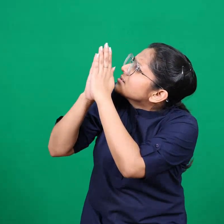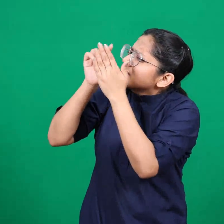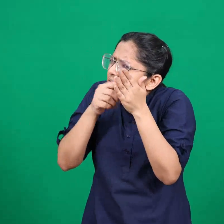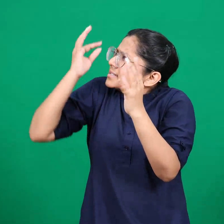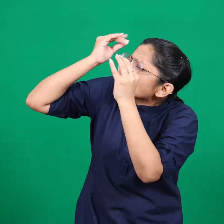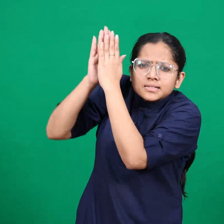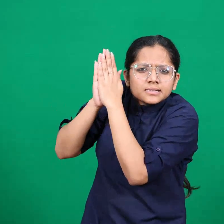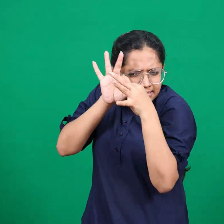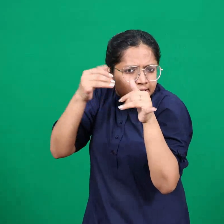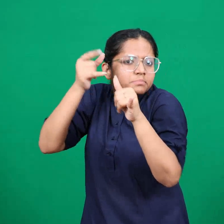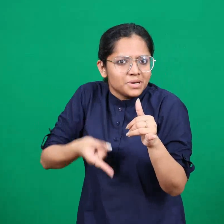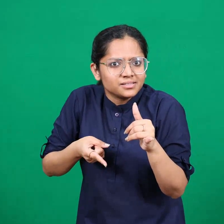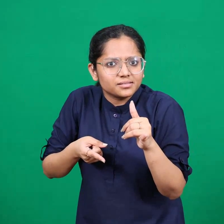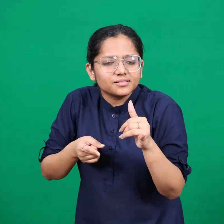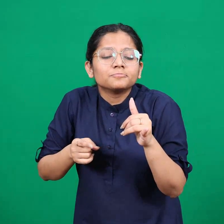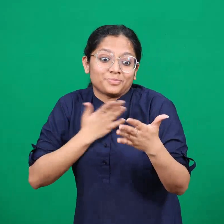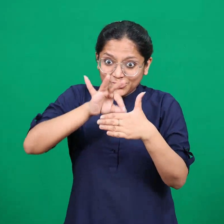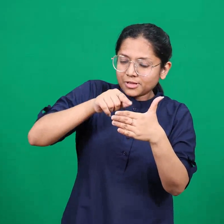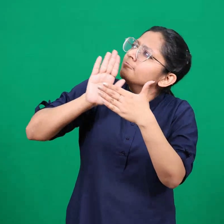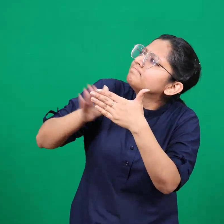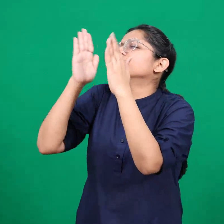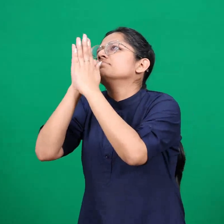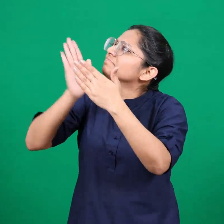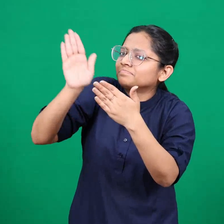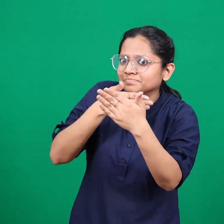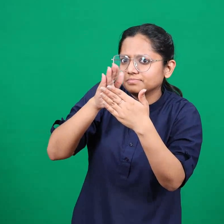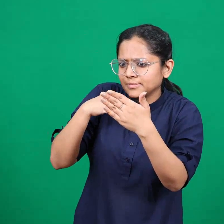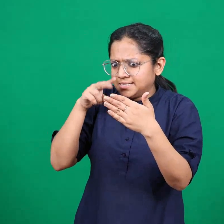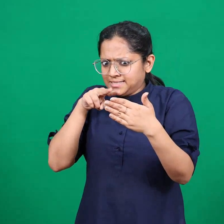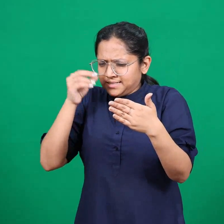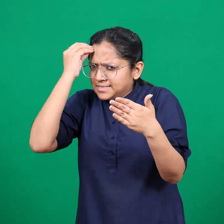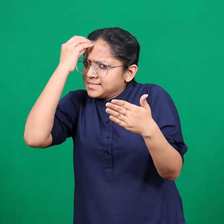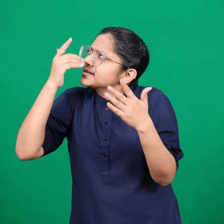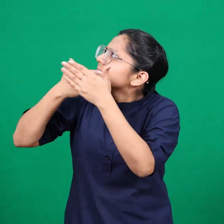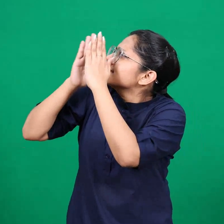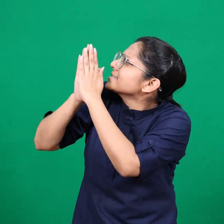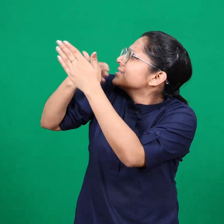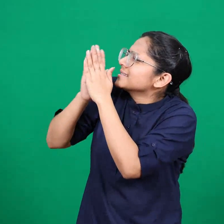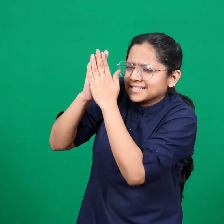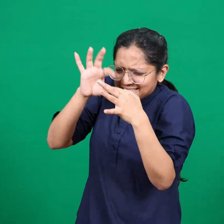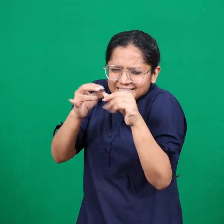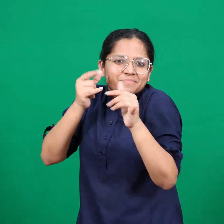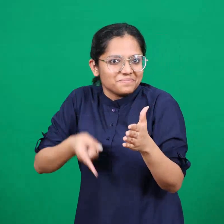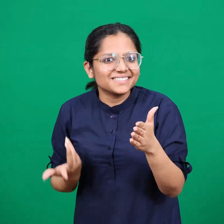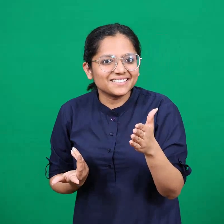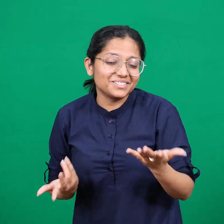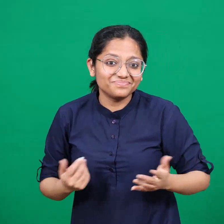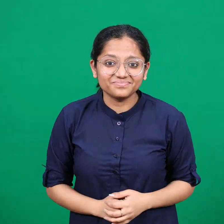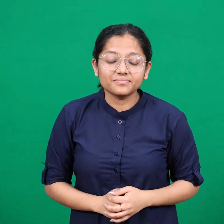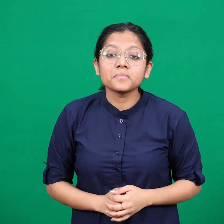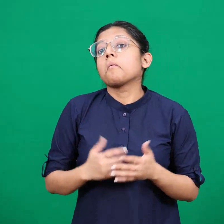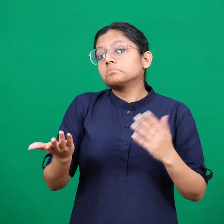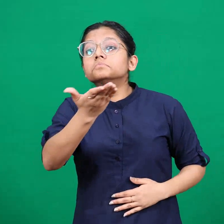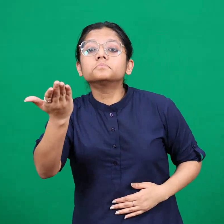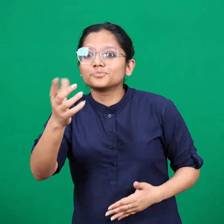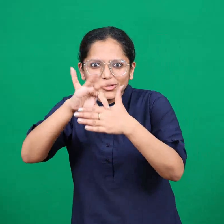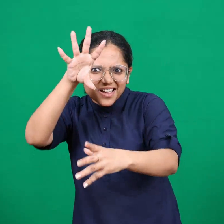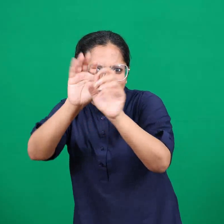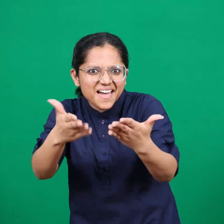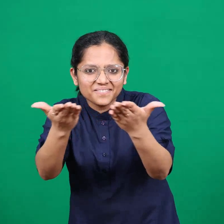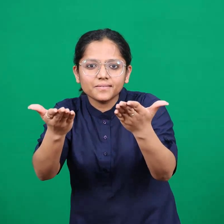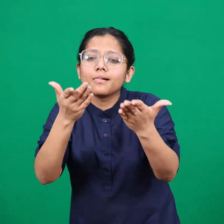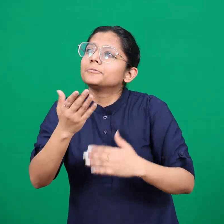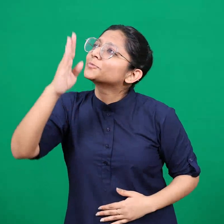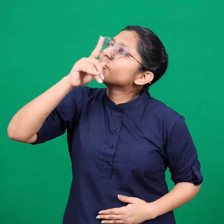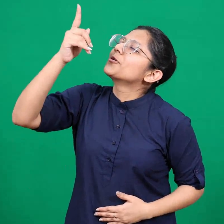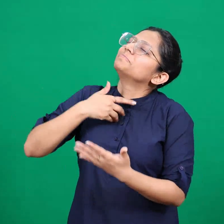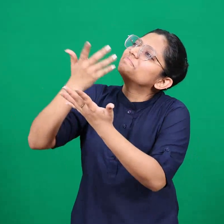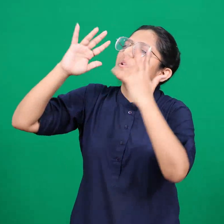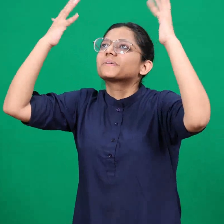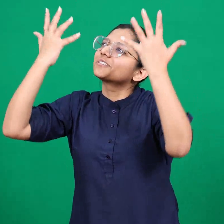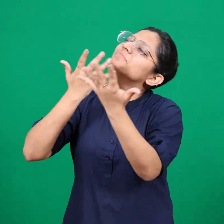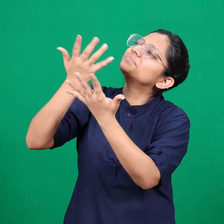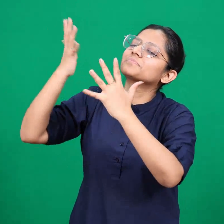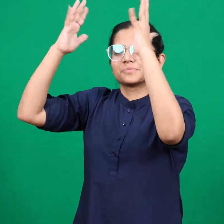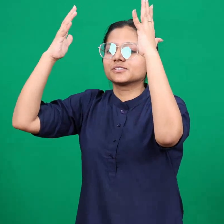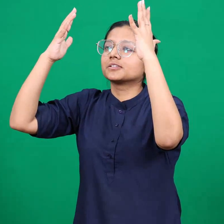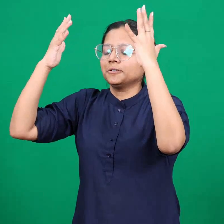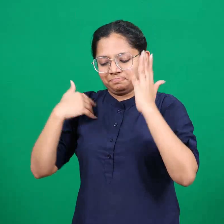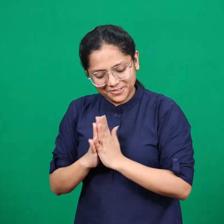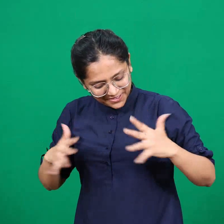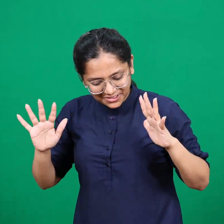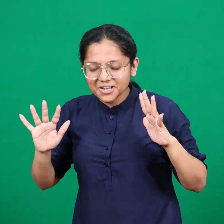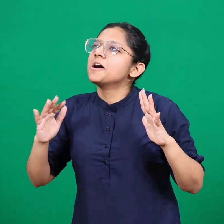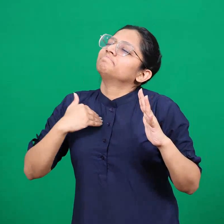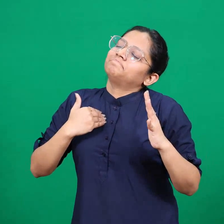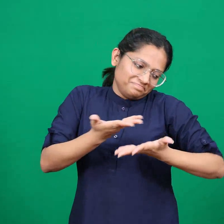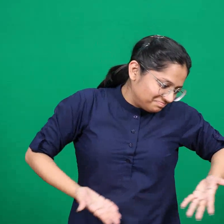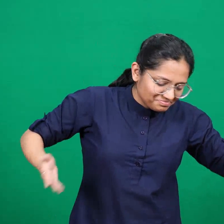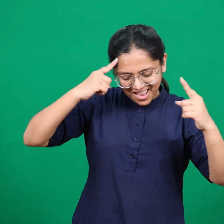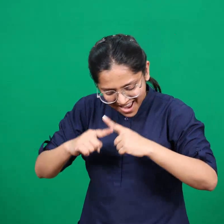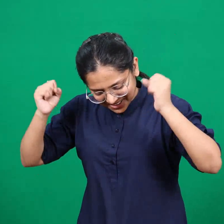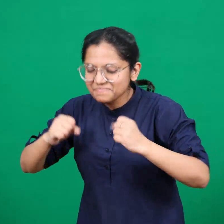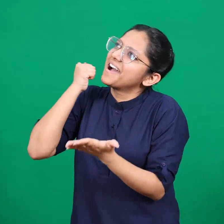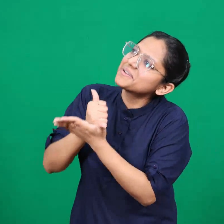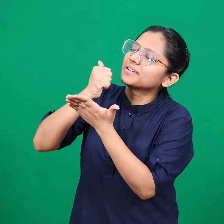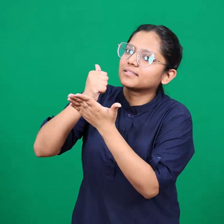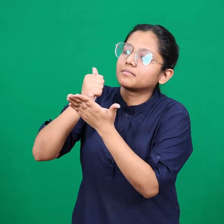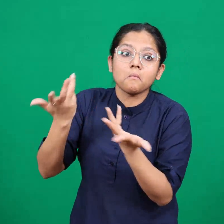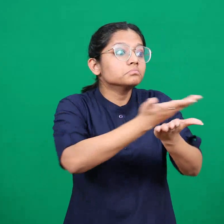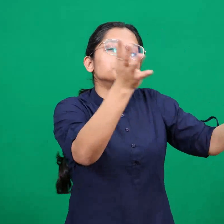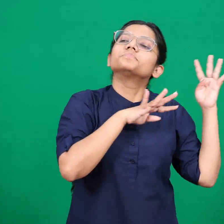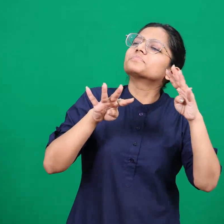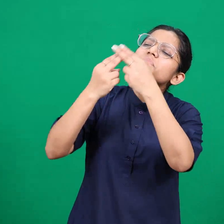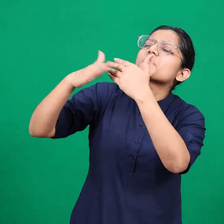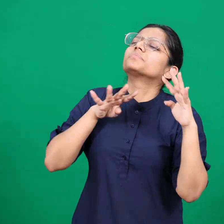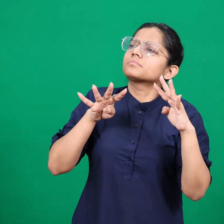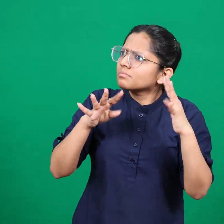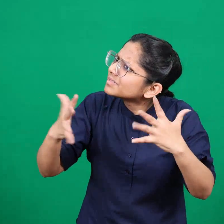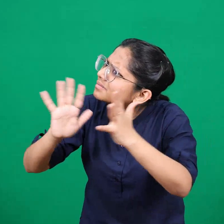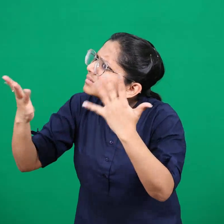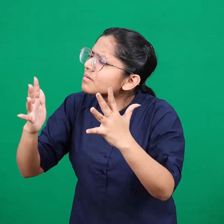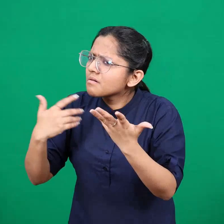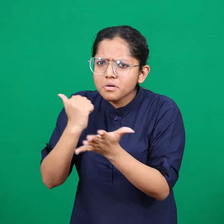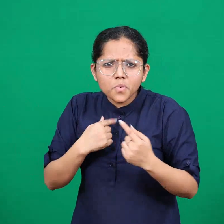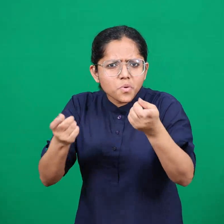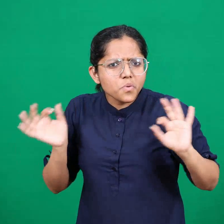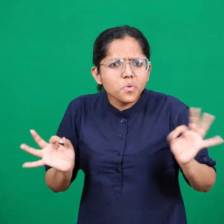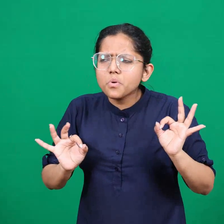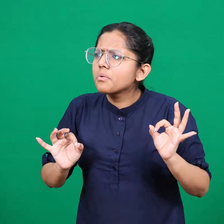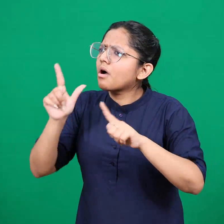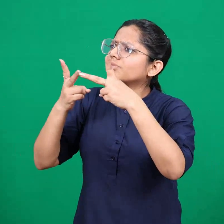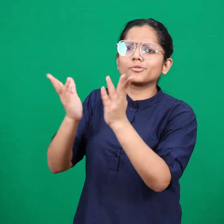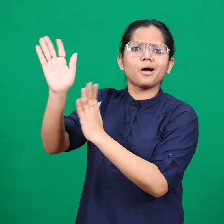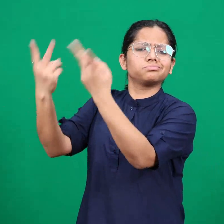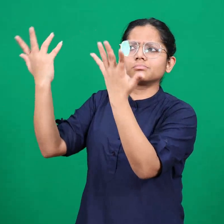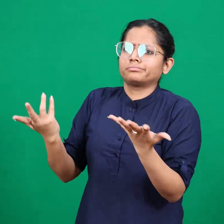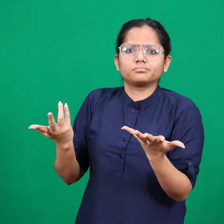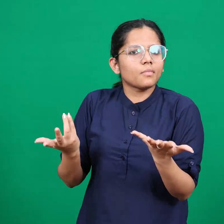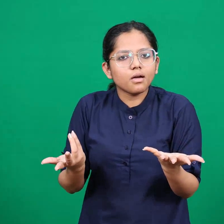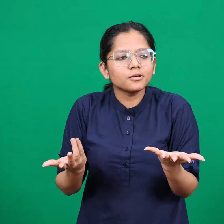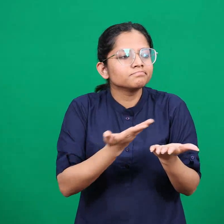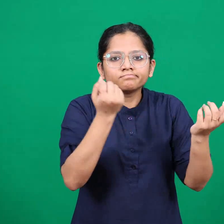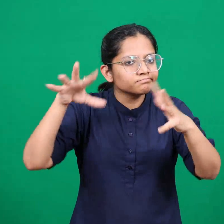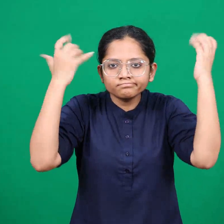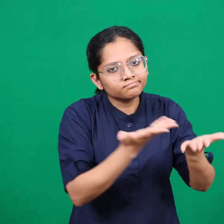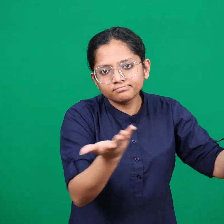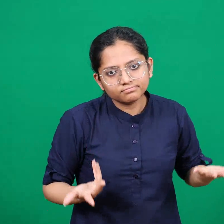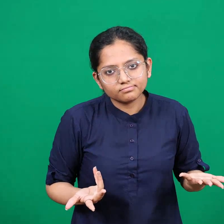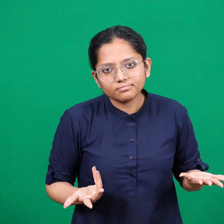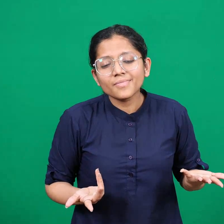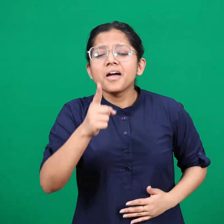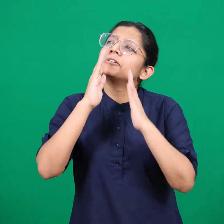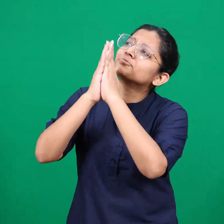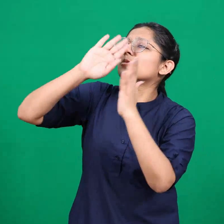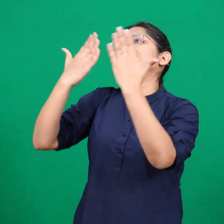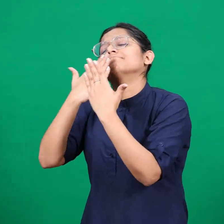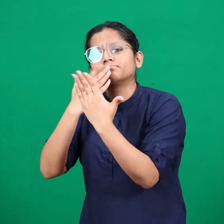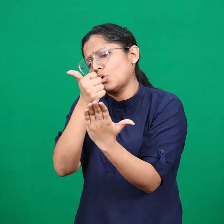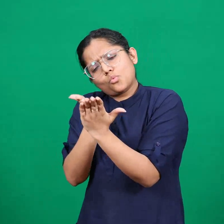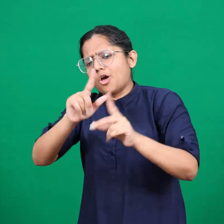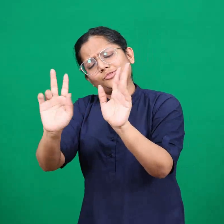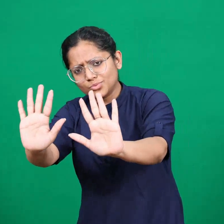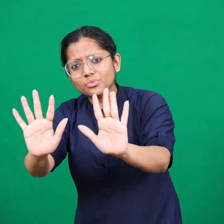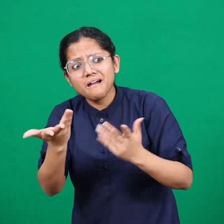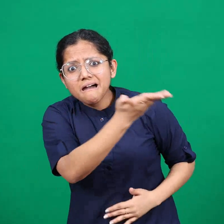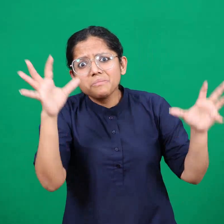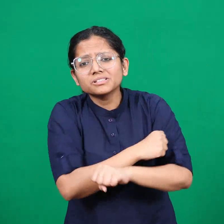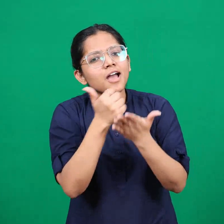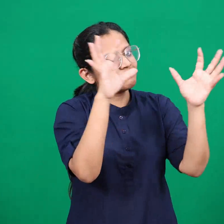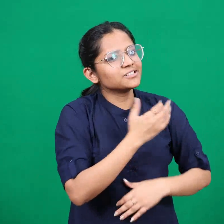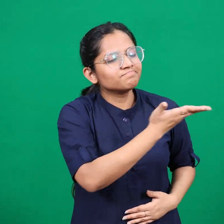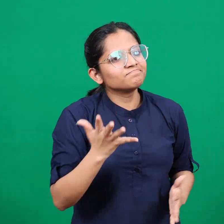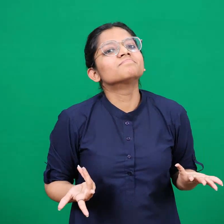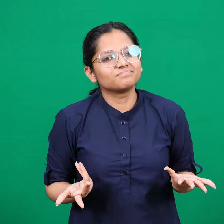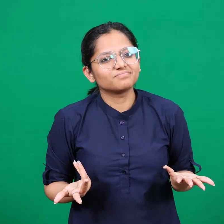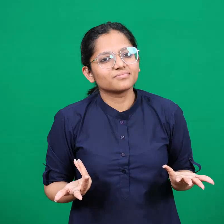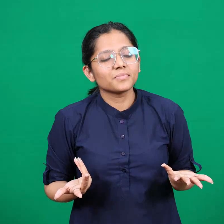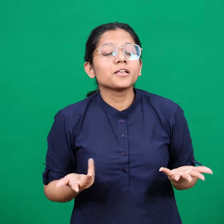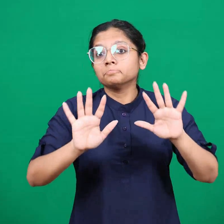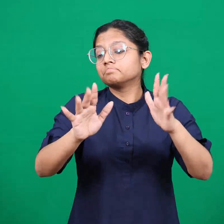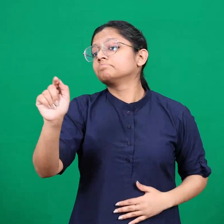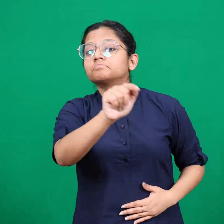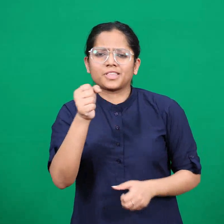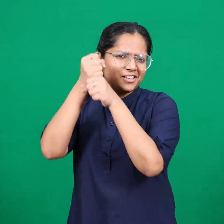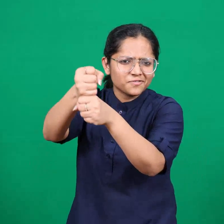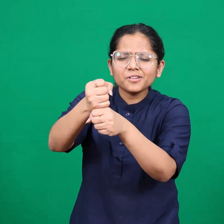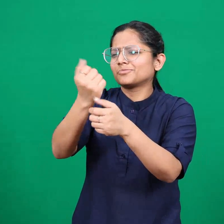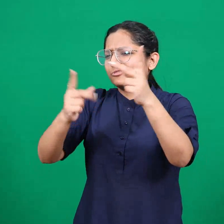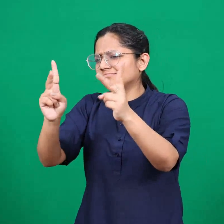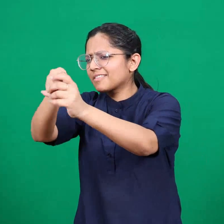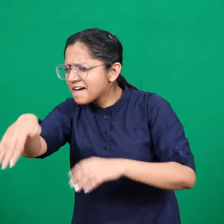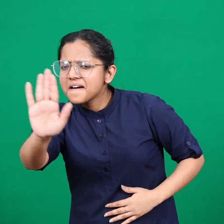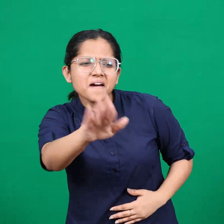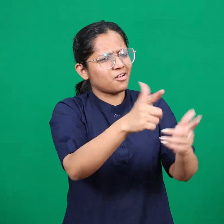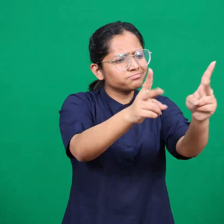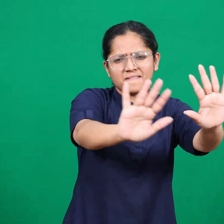I will sing with my spirit, but I will also sing with my mind. Otherwise, if you speak a blessing in spirit, how can someone who is uninstructed say "Amen" to your thanksgiving, since he does not know what you are saying?